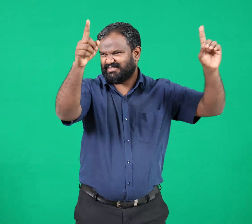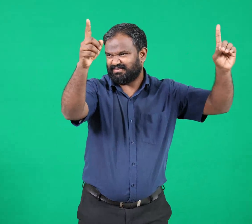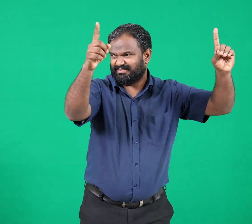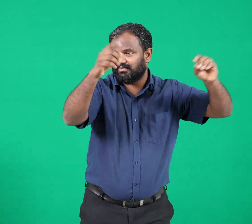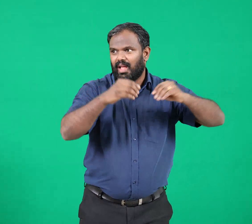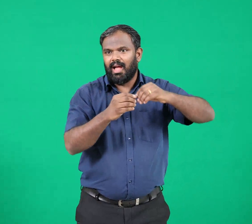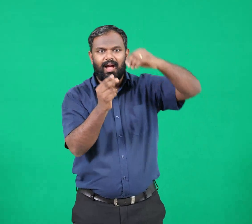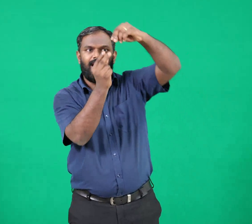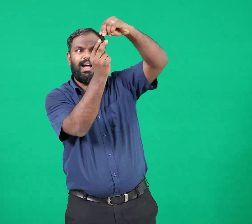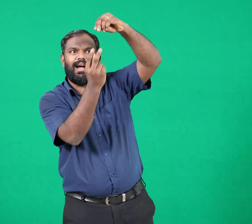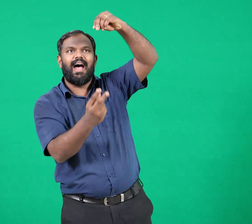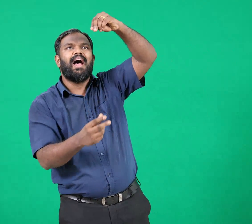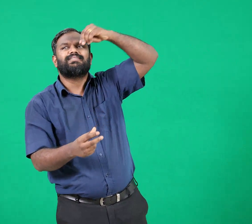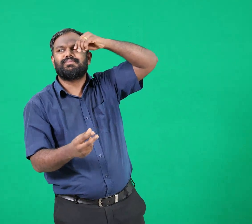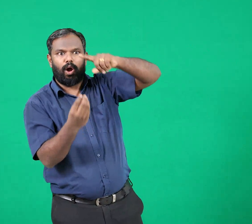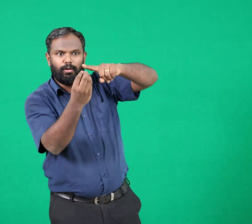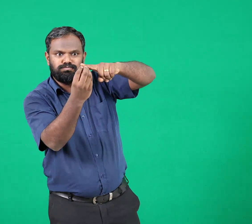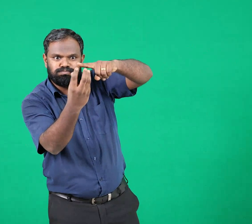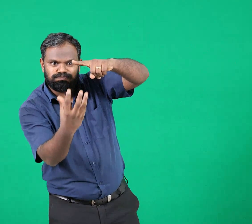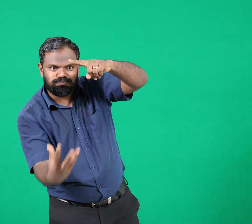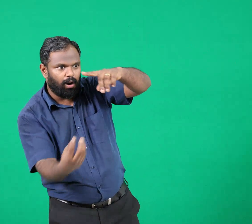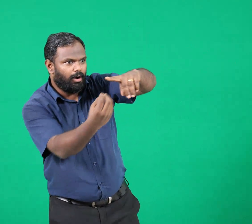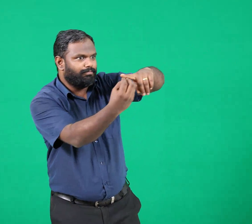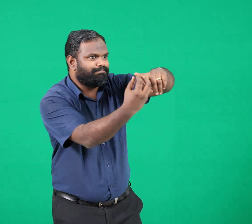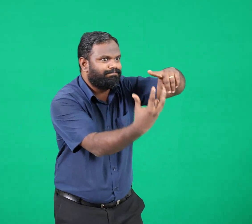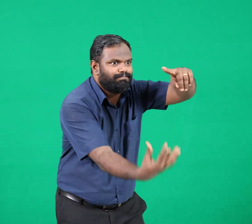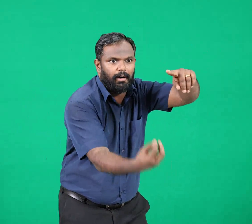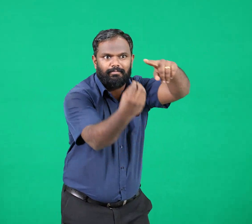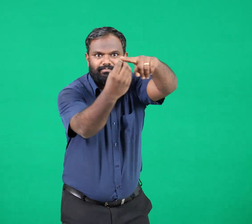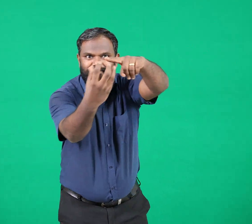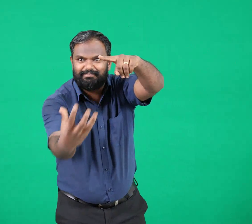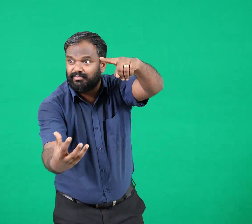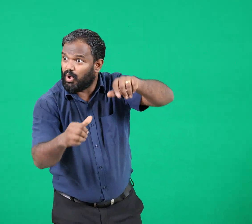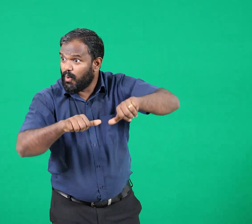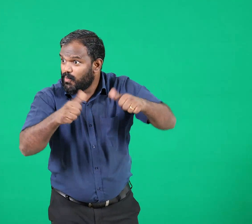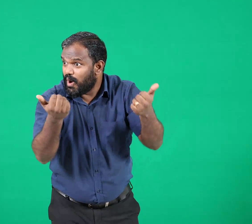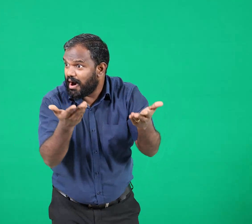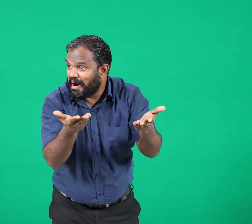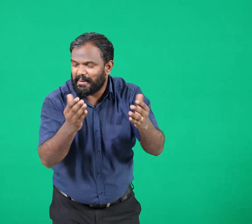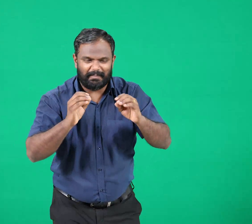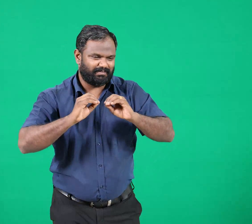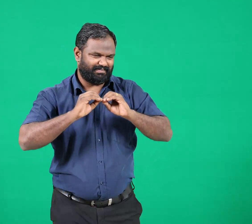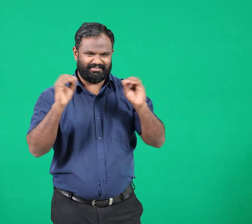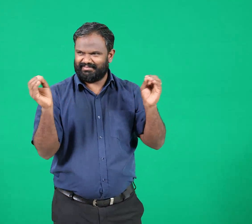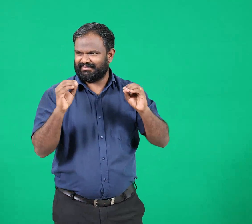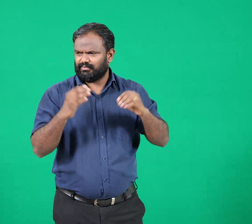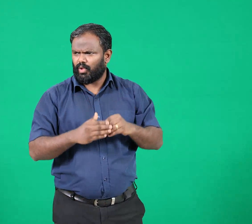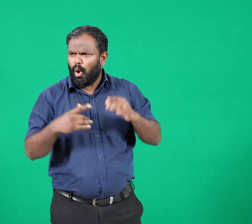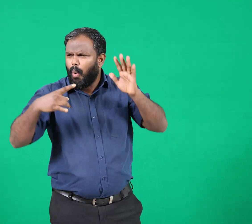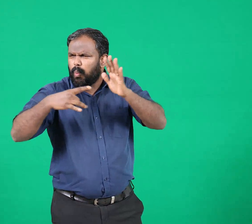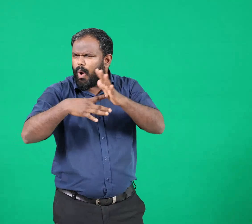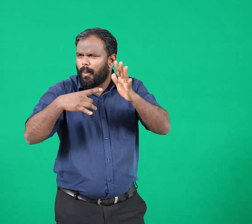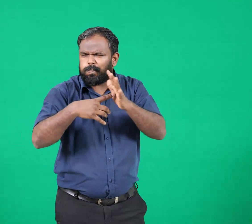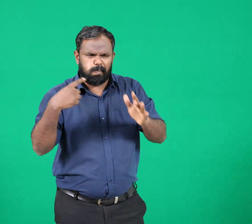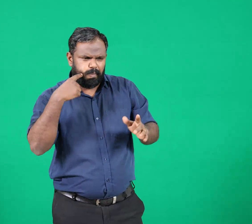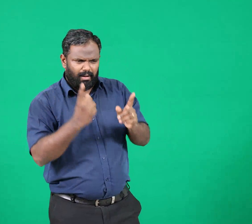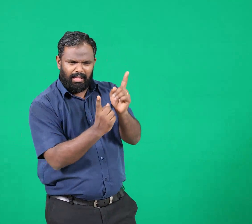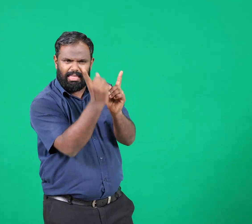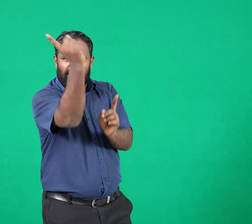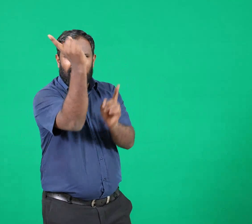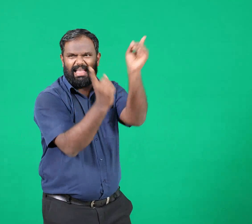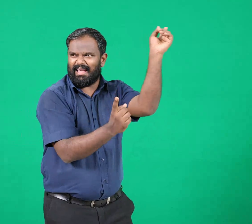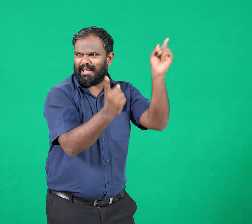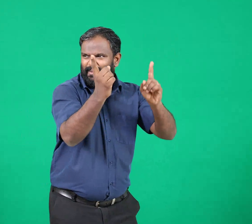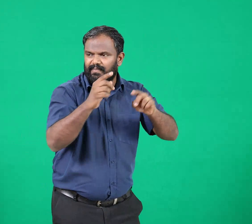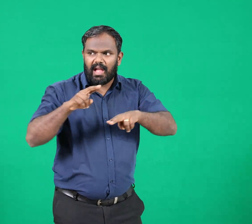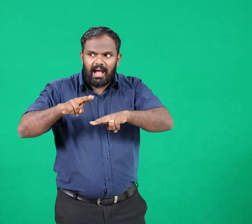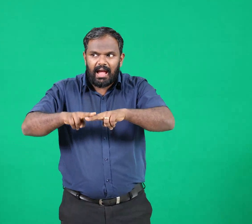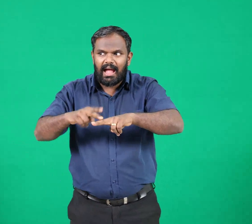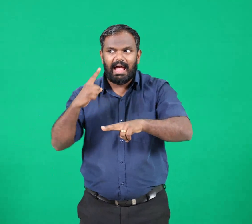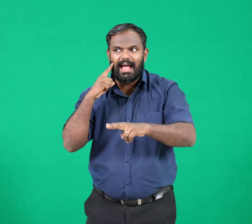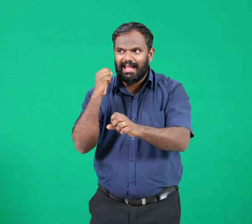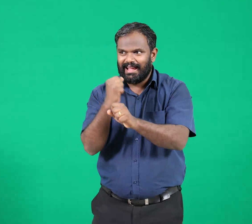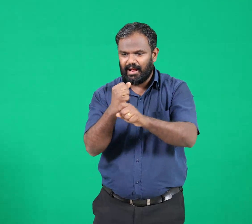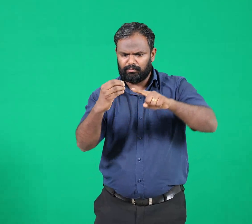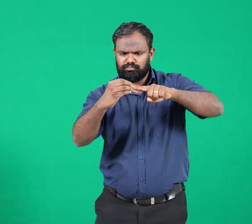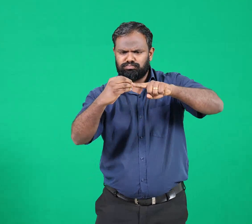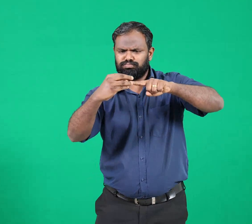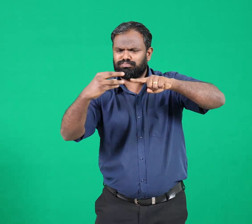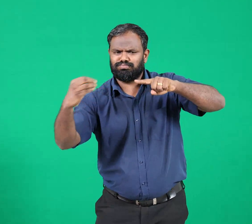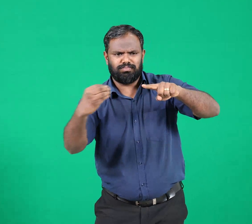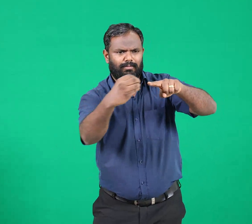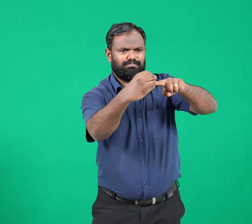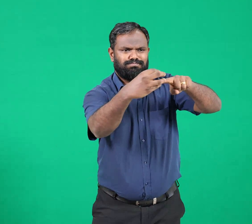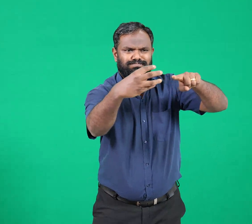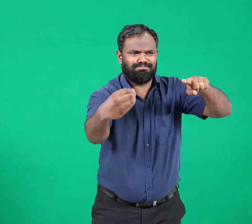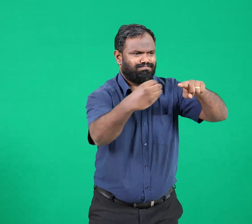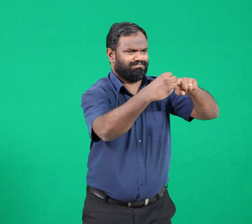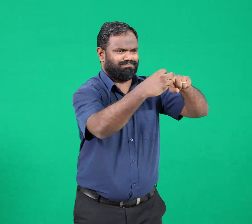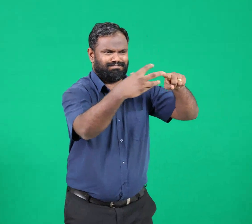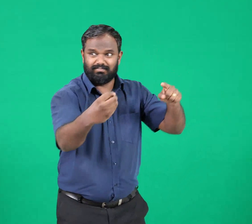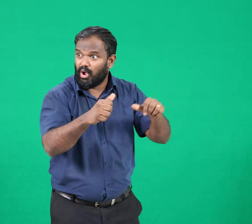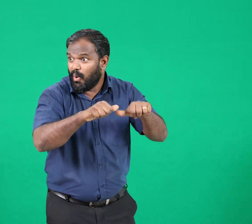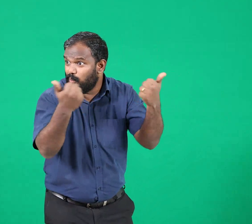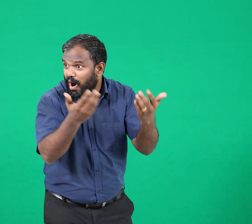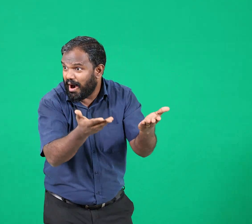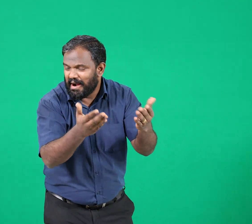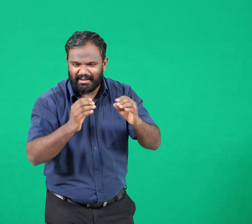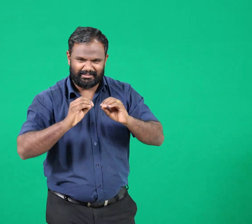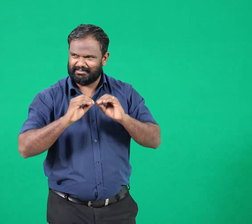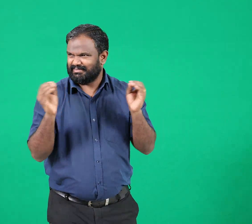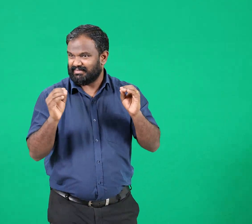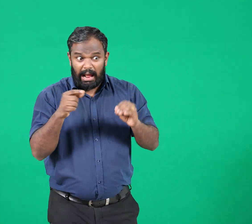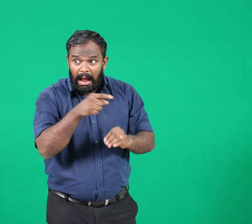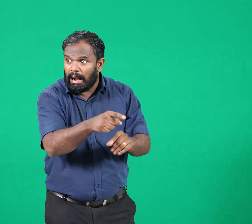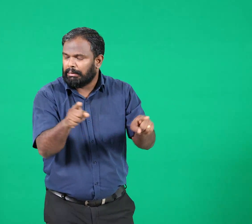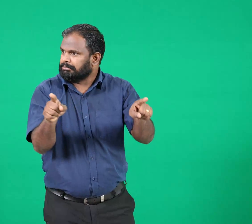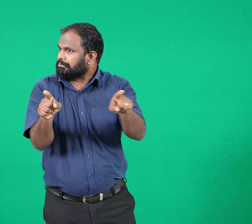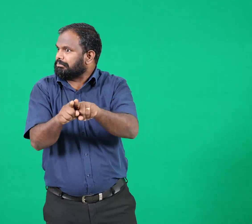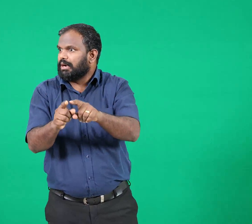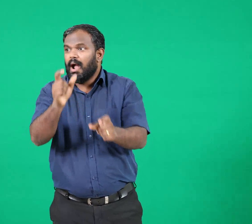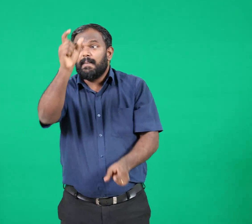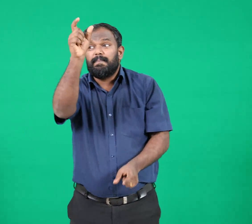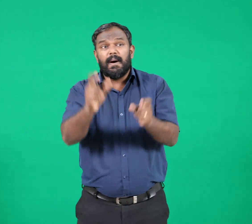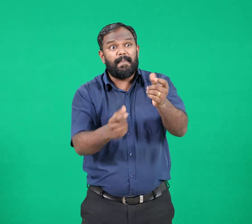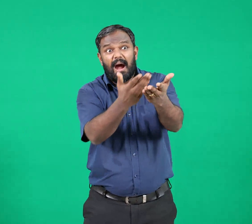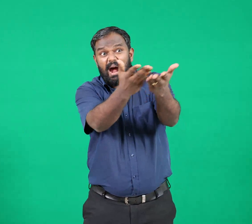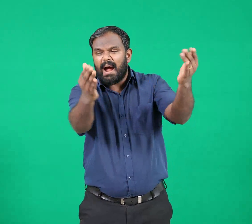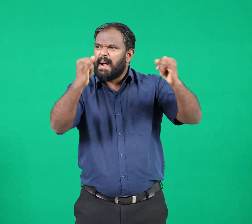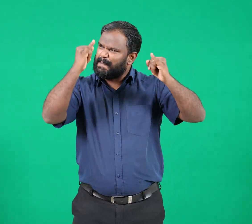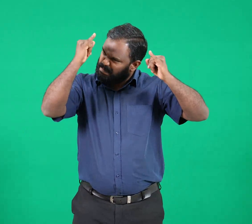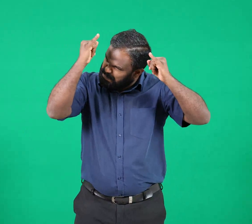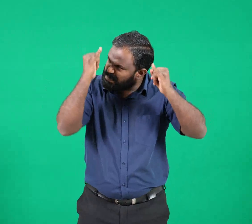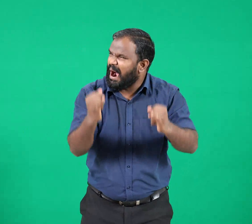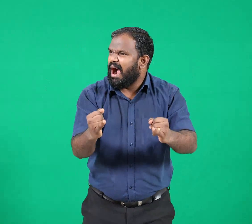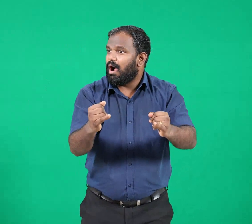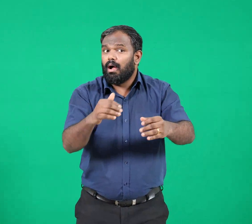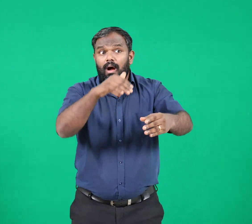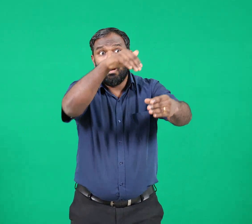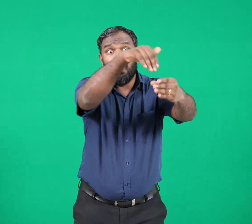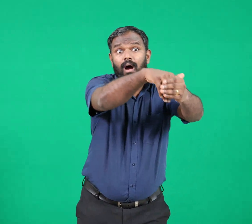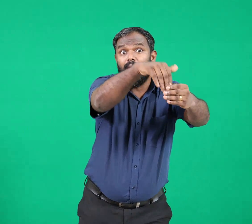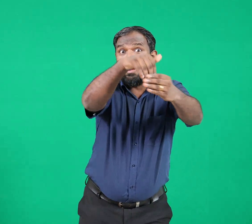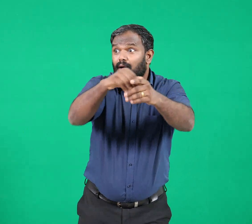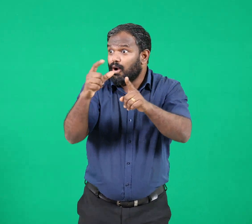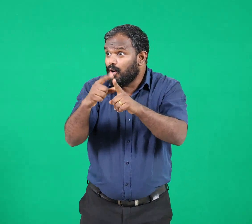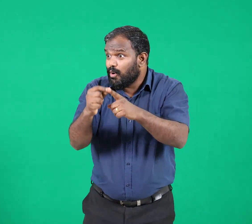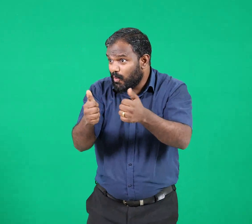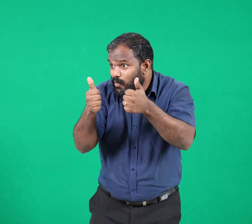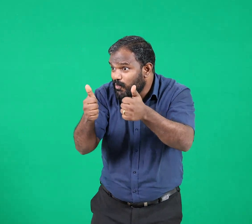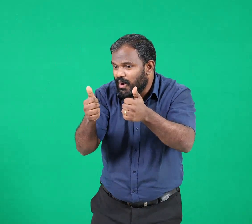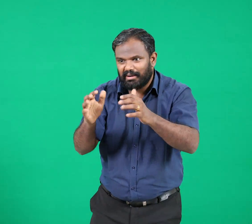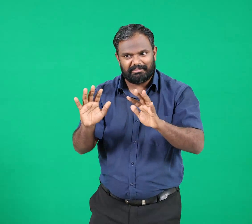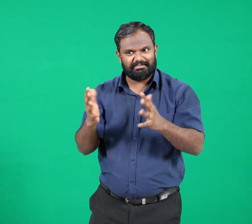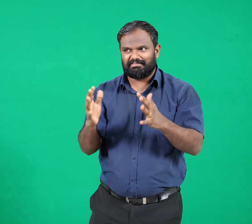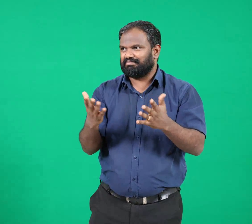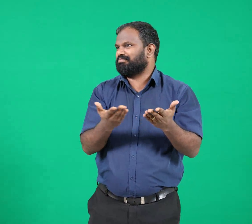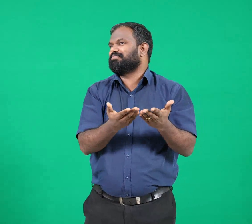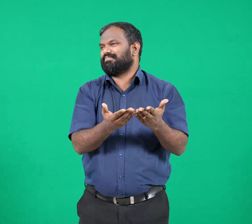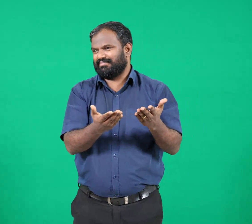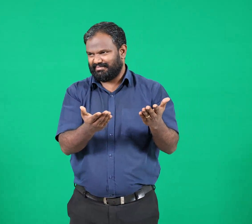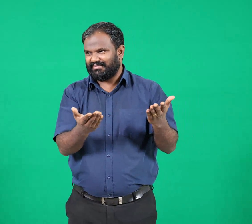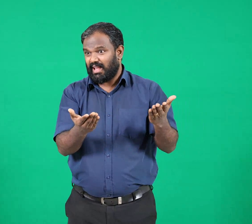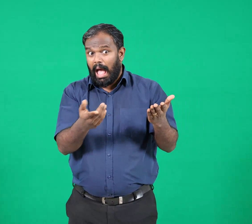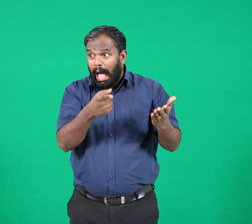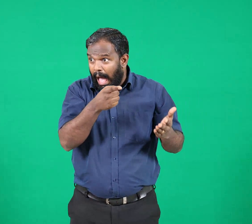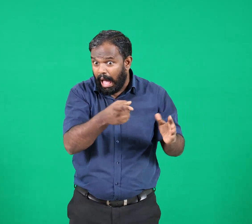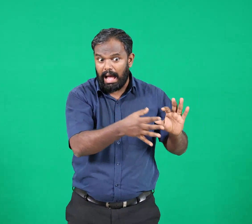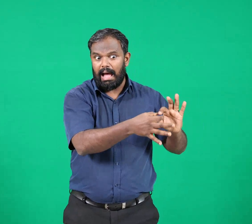Are grapes gathered from thornbushes, or figs from thistles?